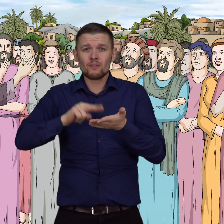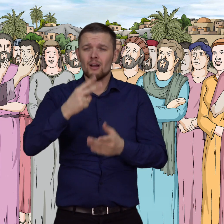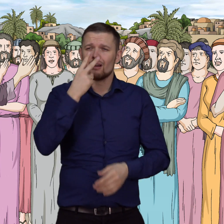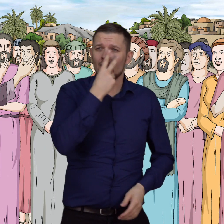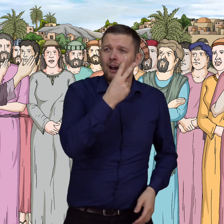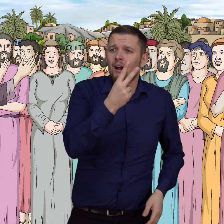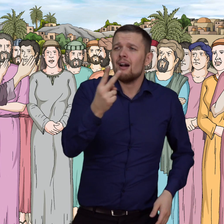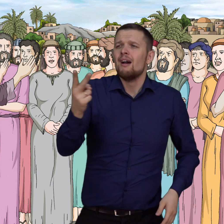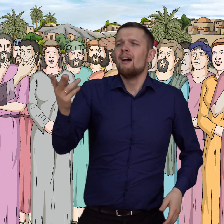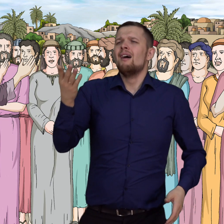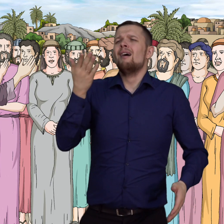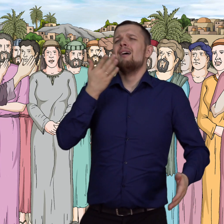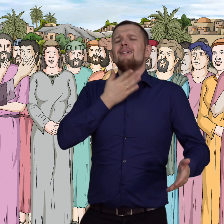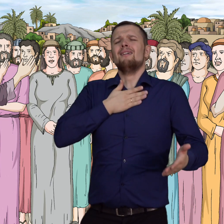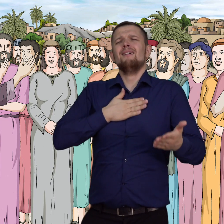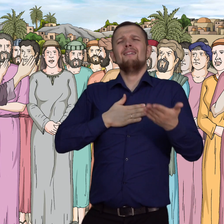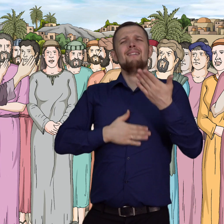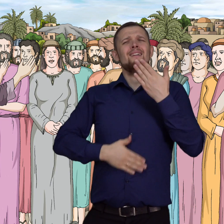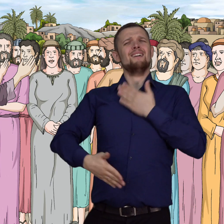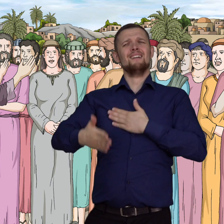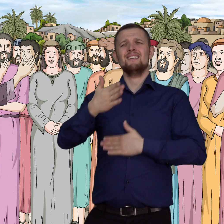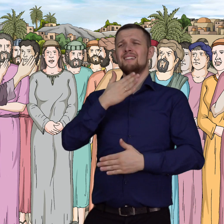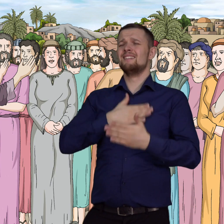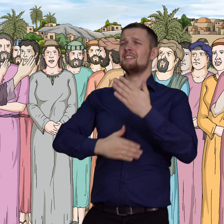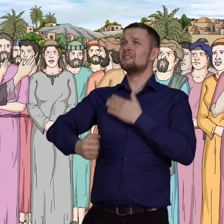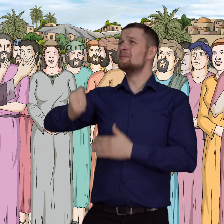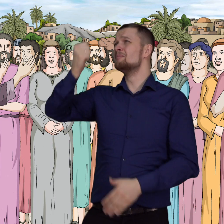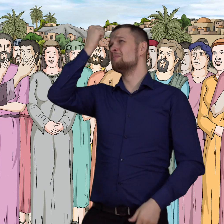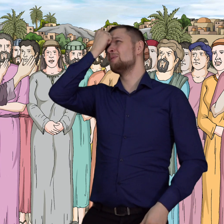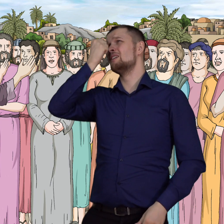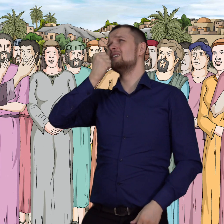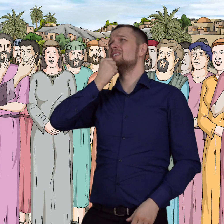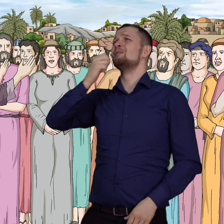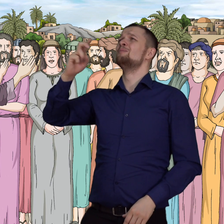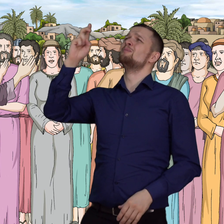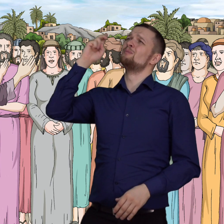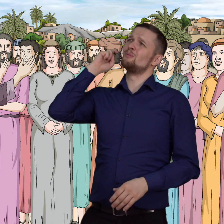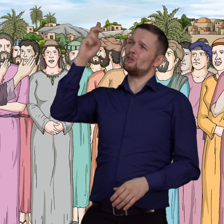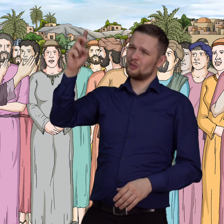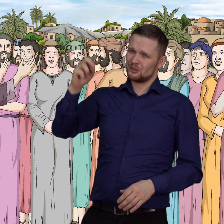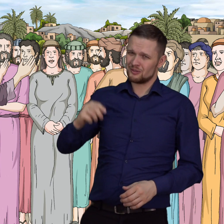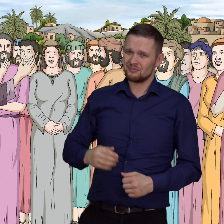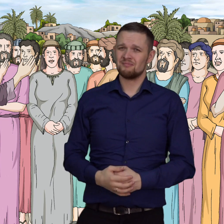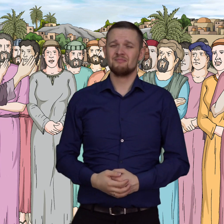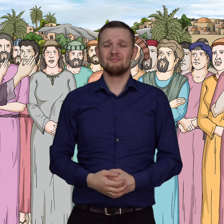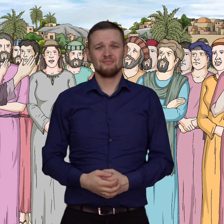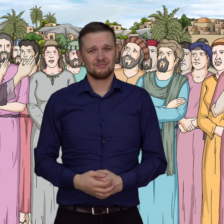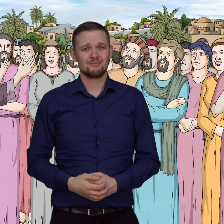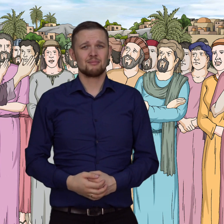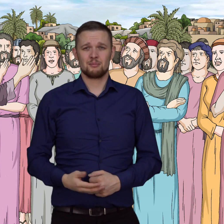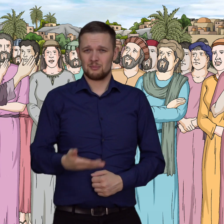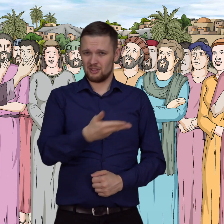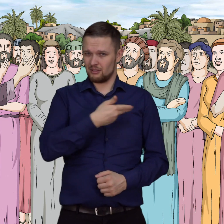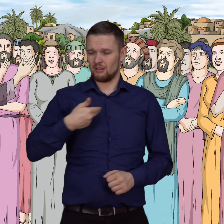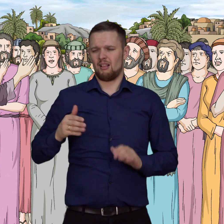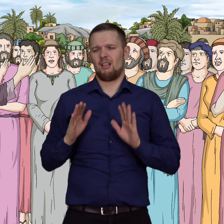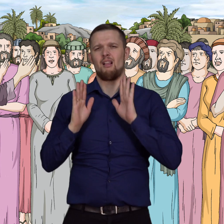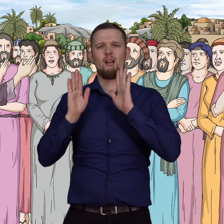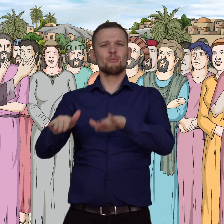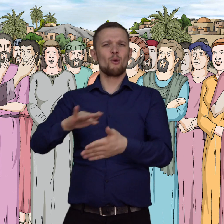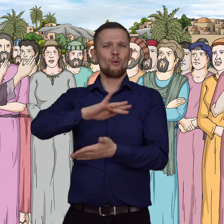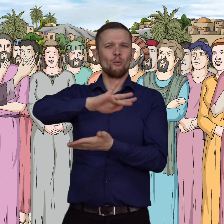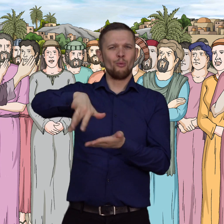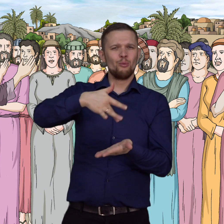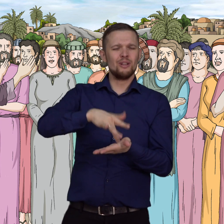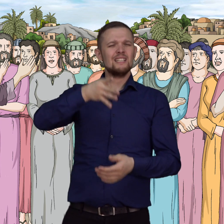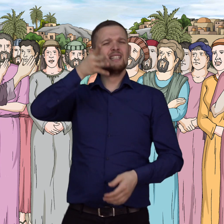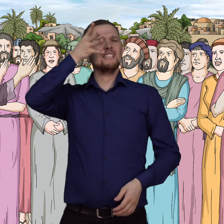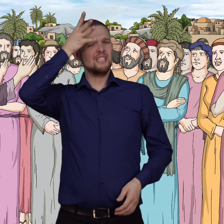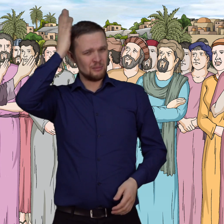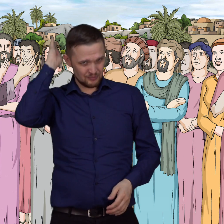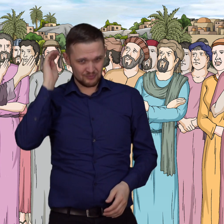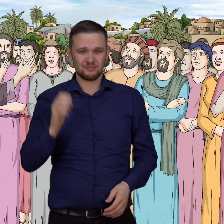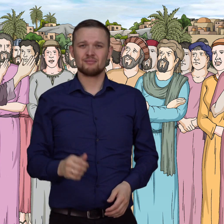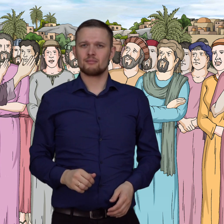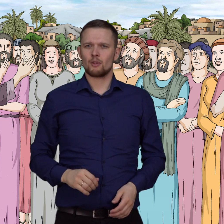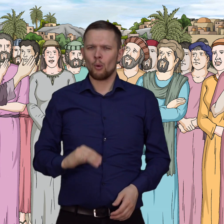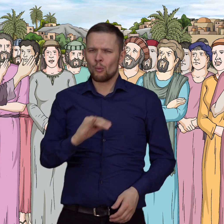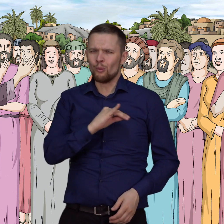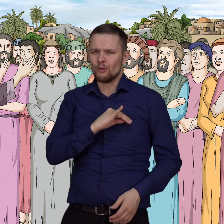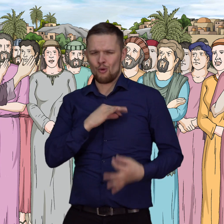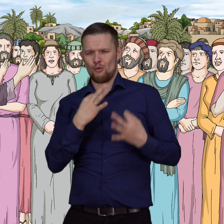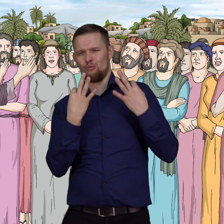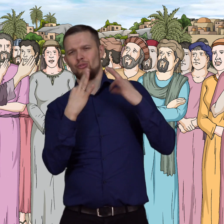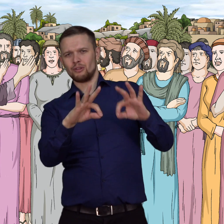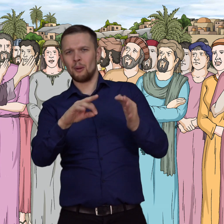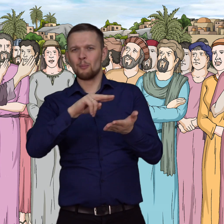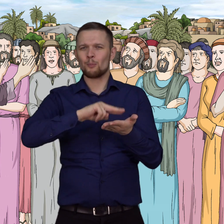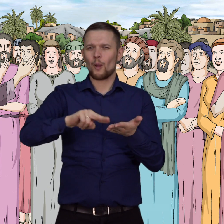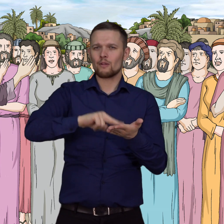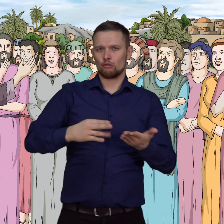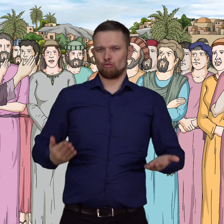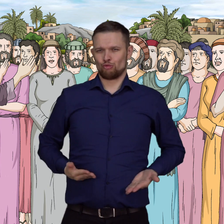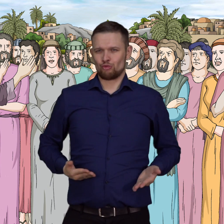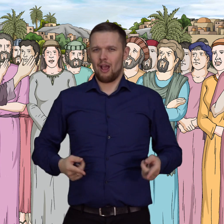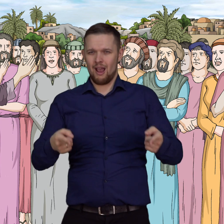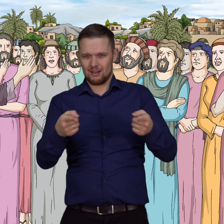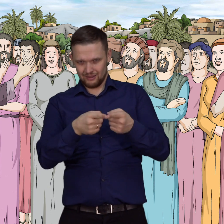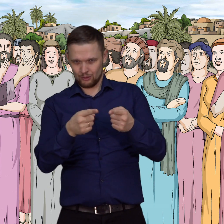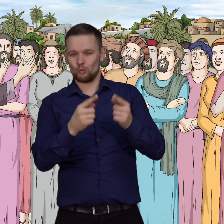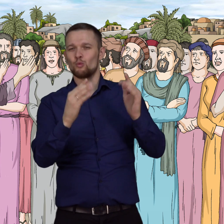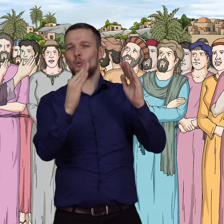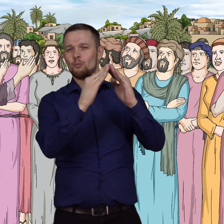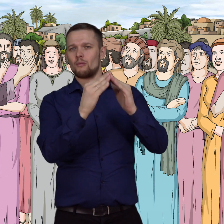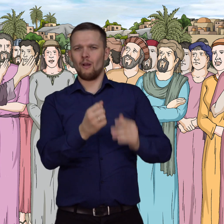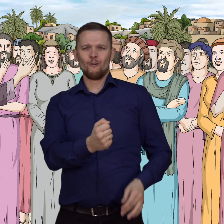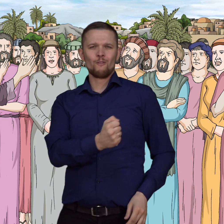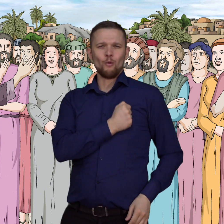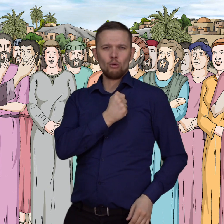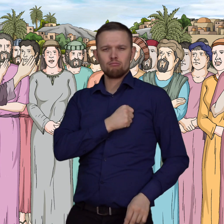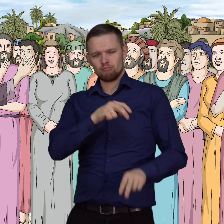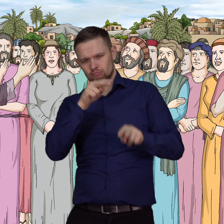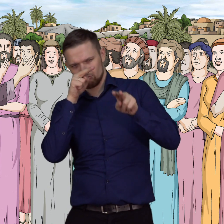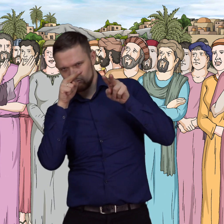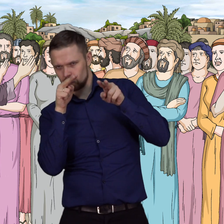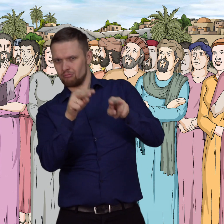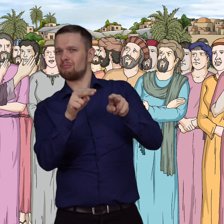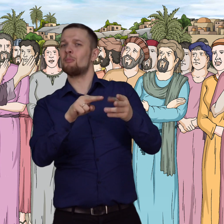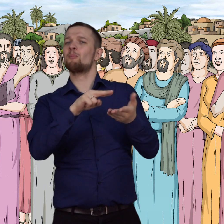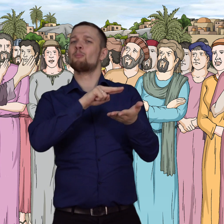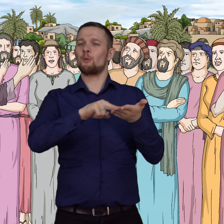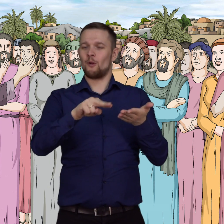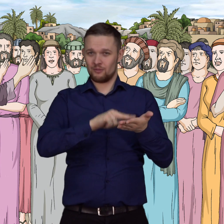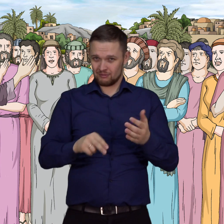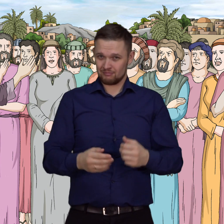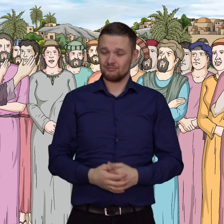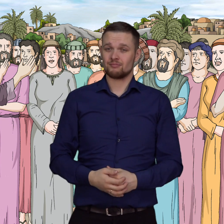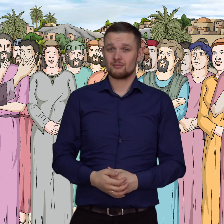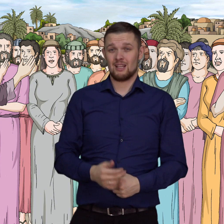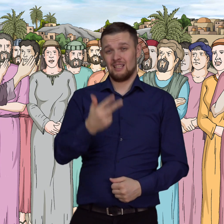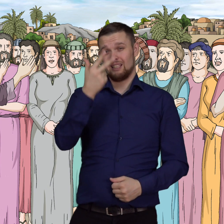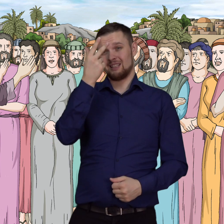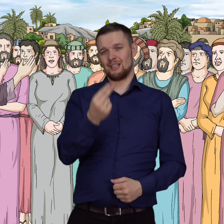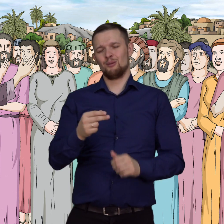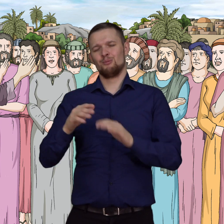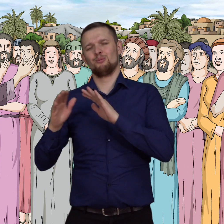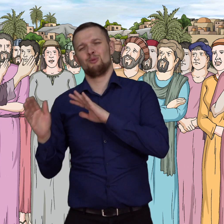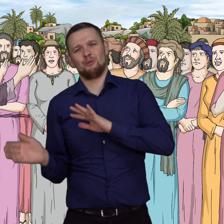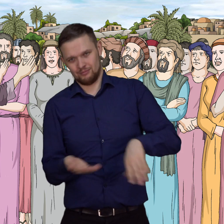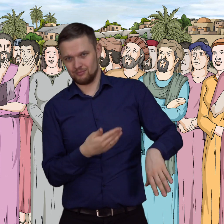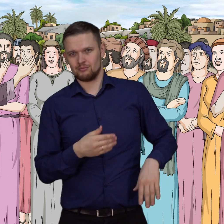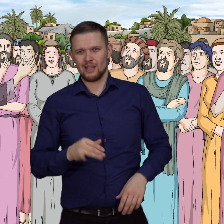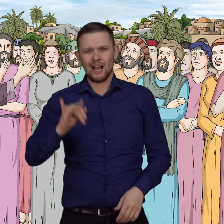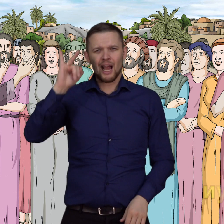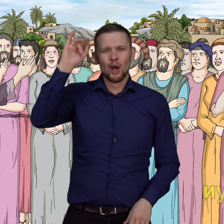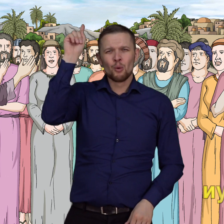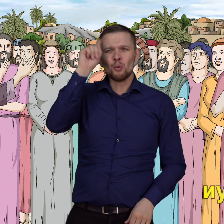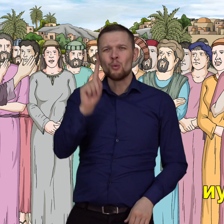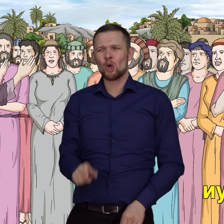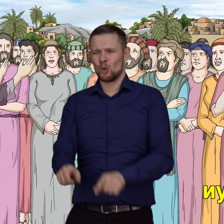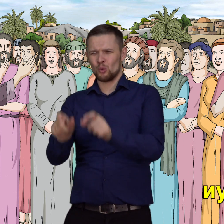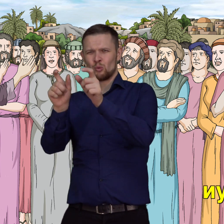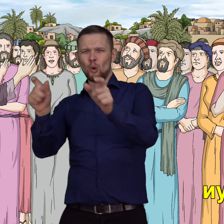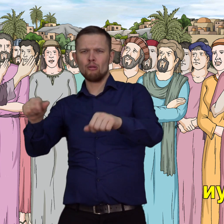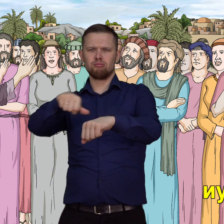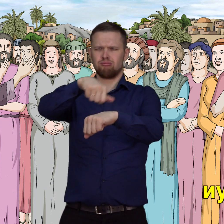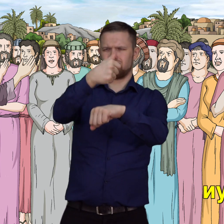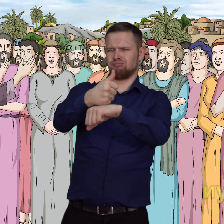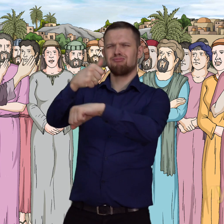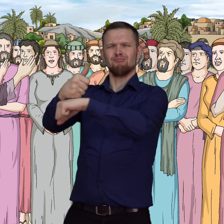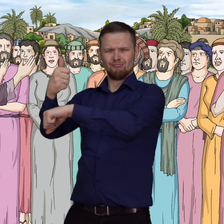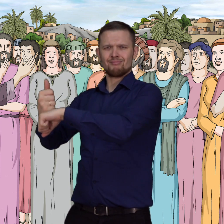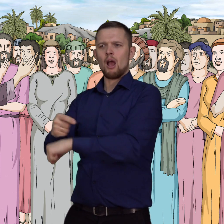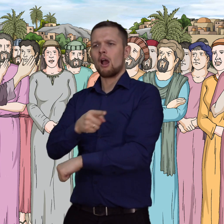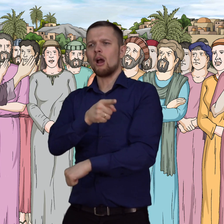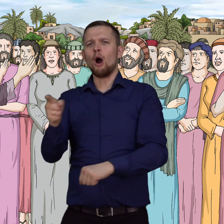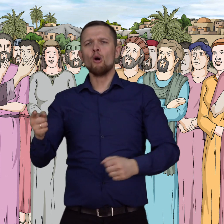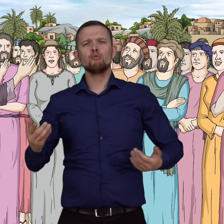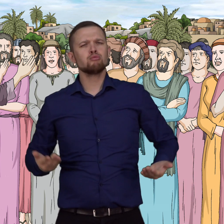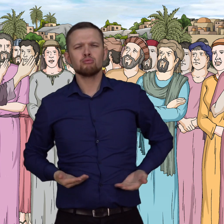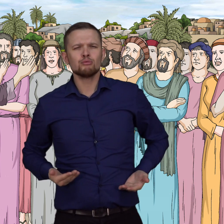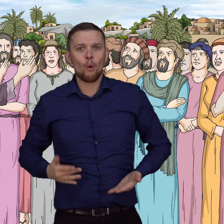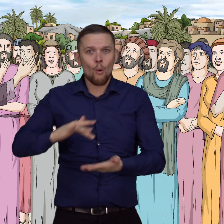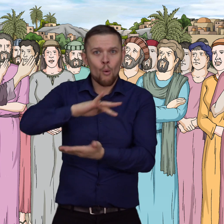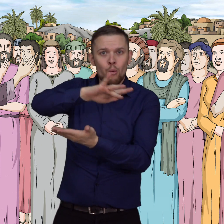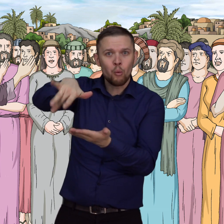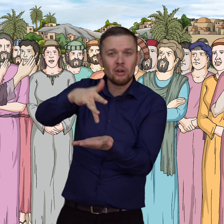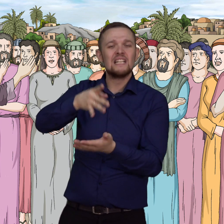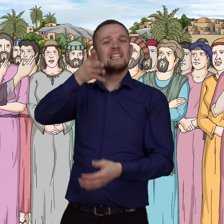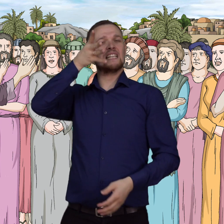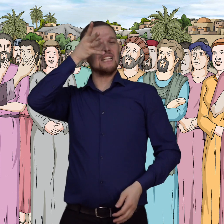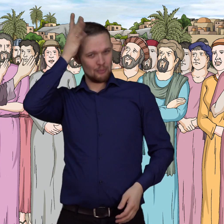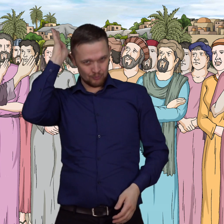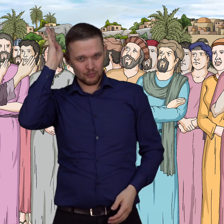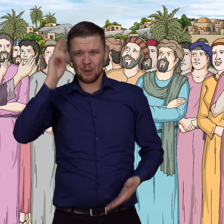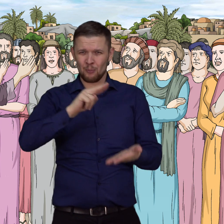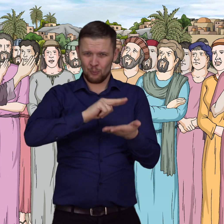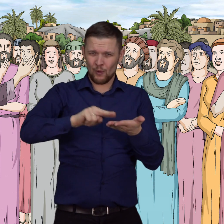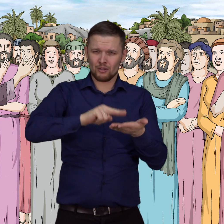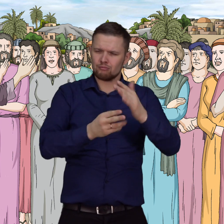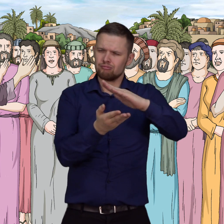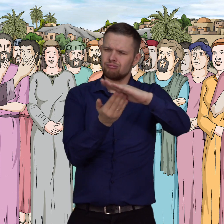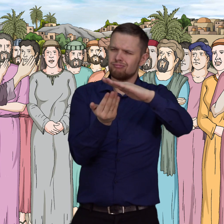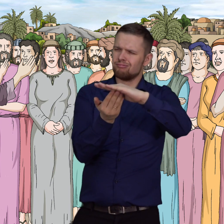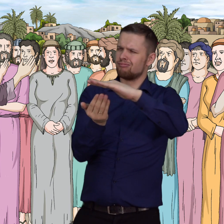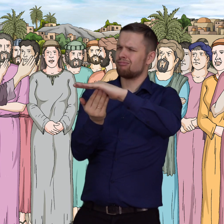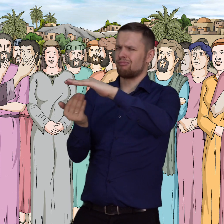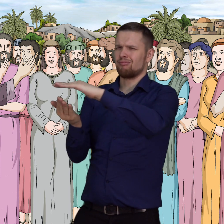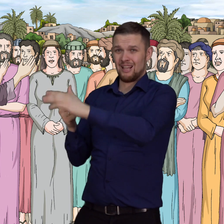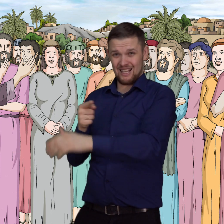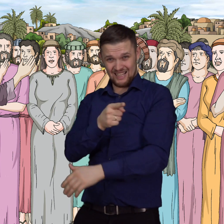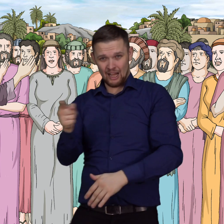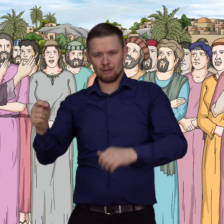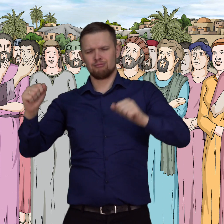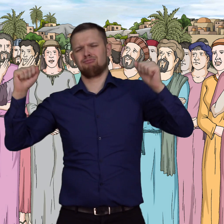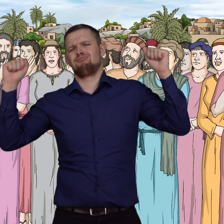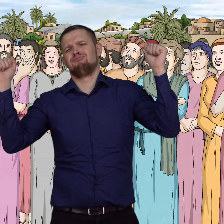When Paul saw them, he was encouraged and gave thanks to God. When we arrived in Rome, Paul was permitted to stay by himself, with a soldier to guard him.